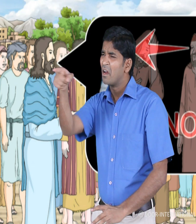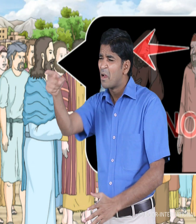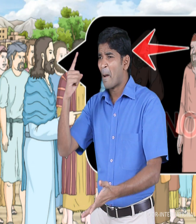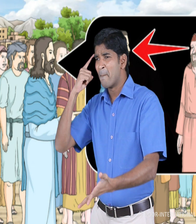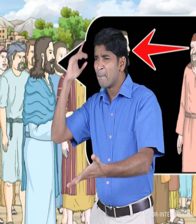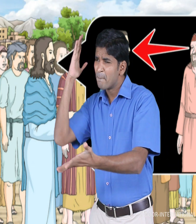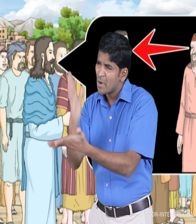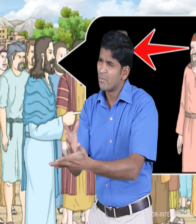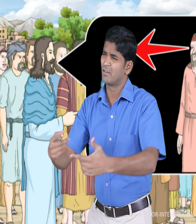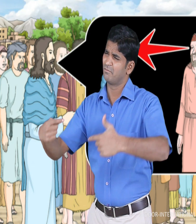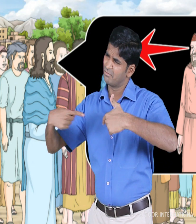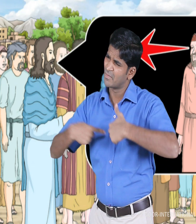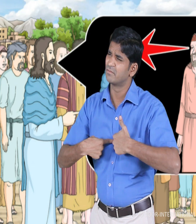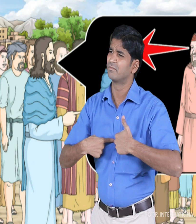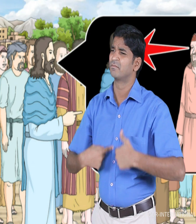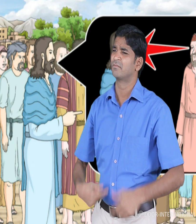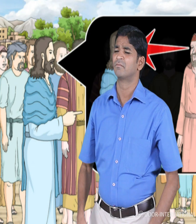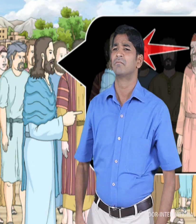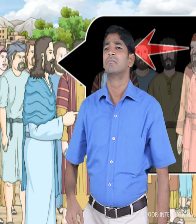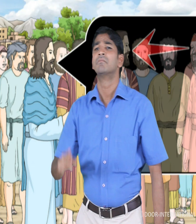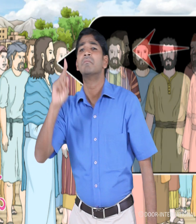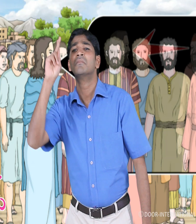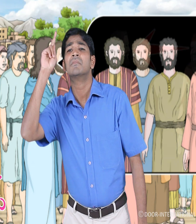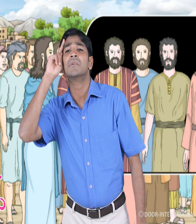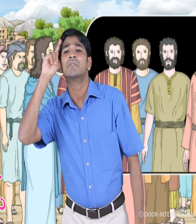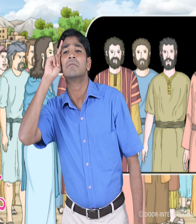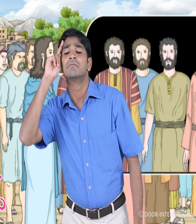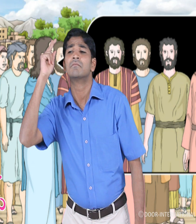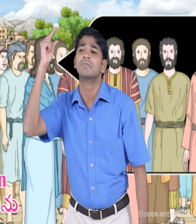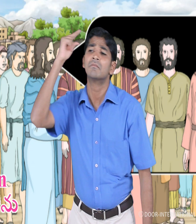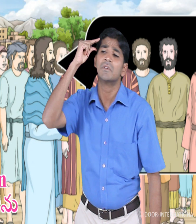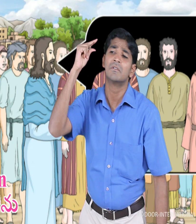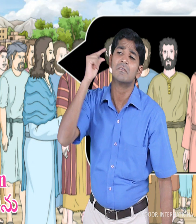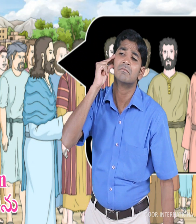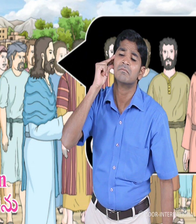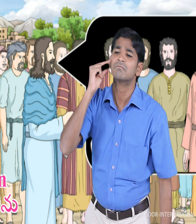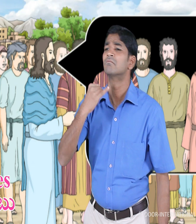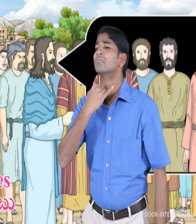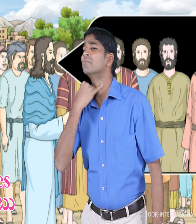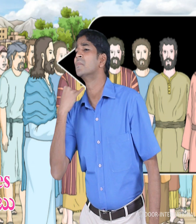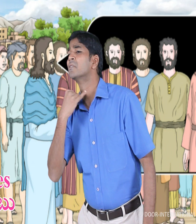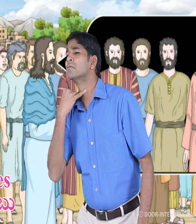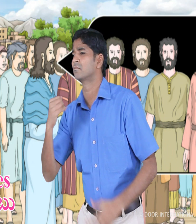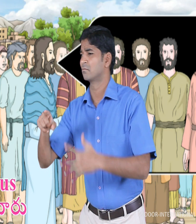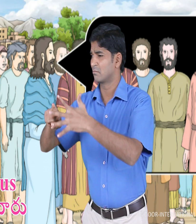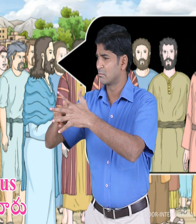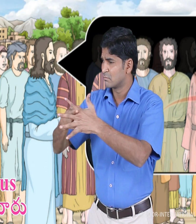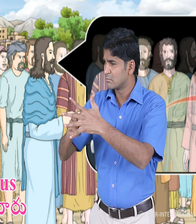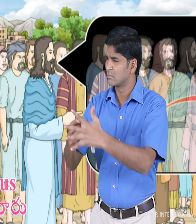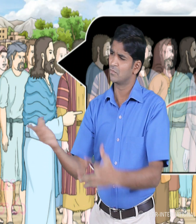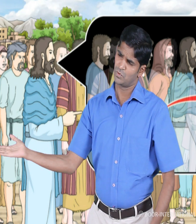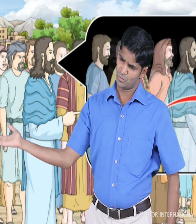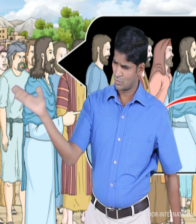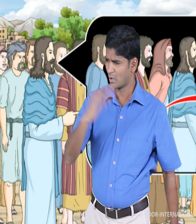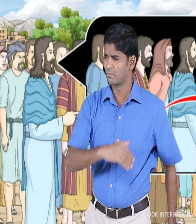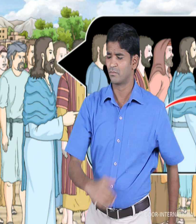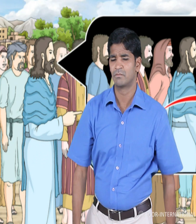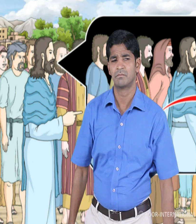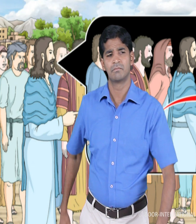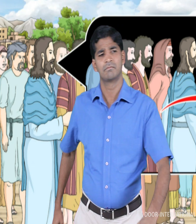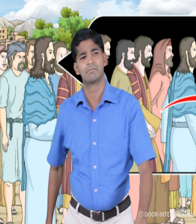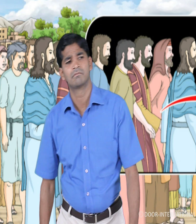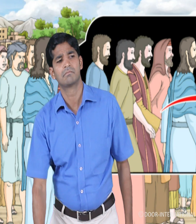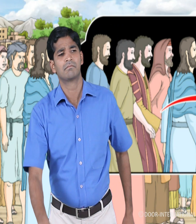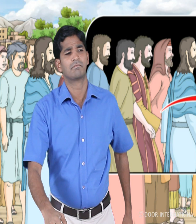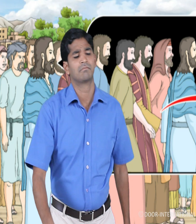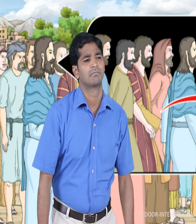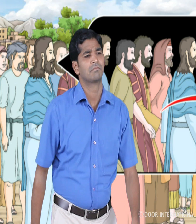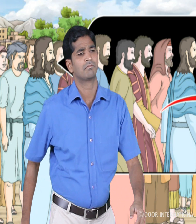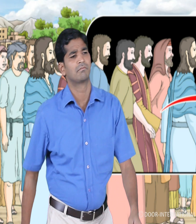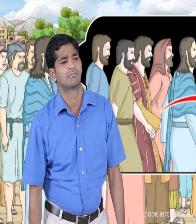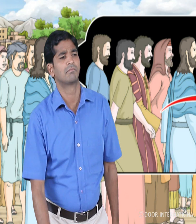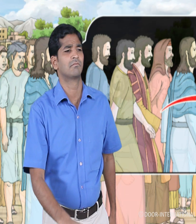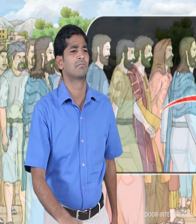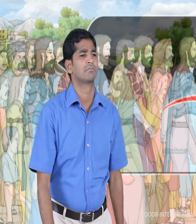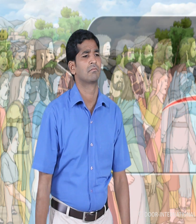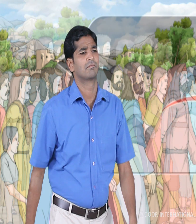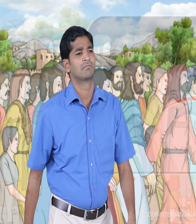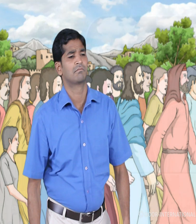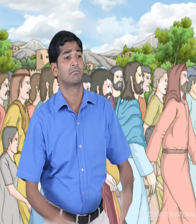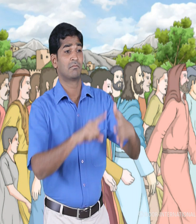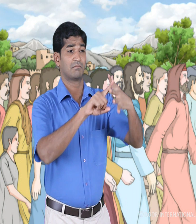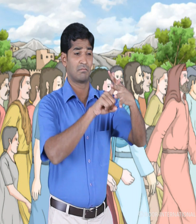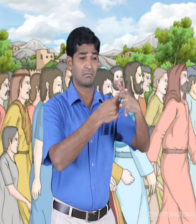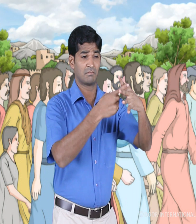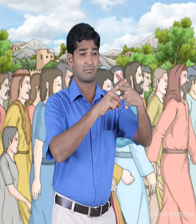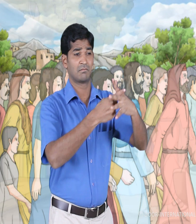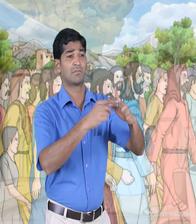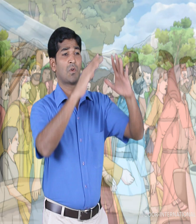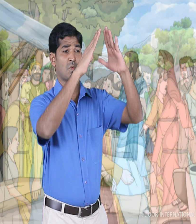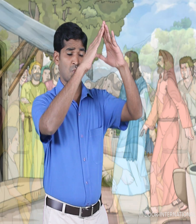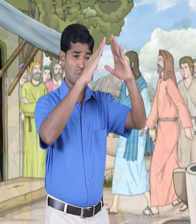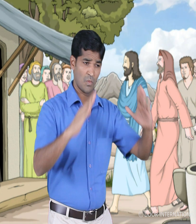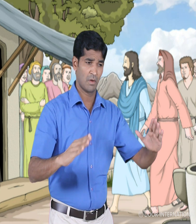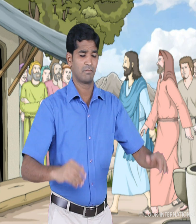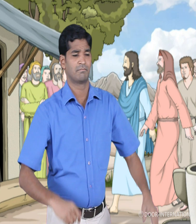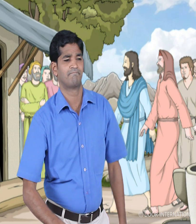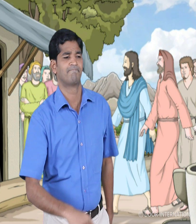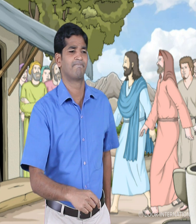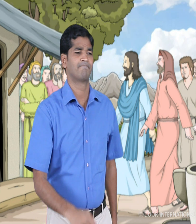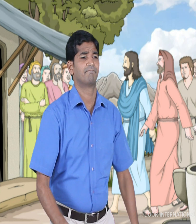And He did not allow anyone to accompany Him except Peter, James, and John the brother of James.